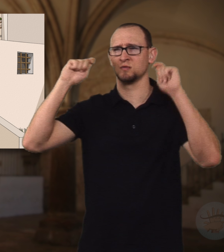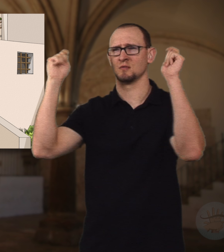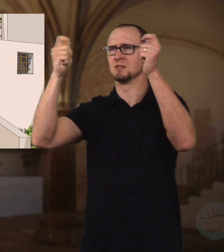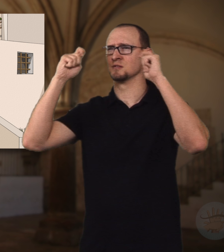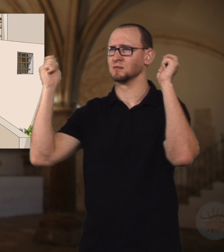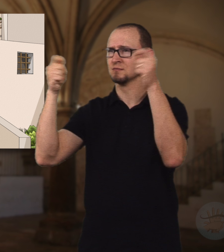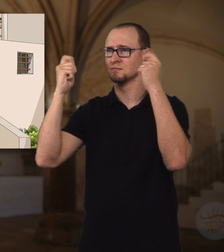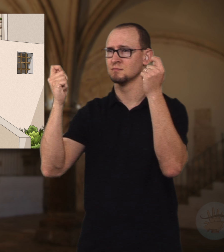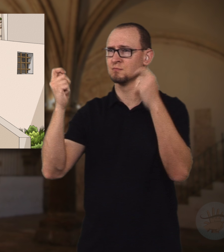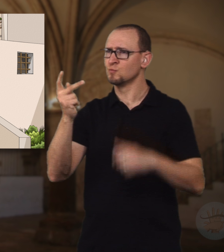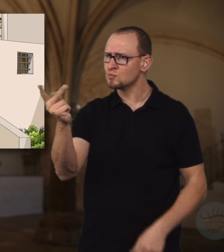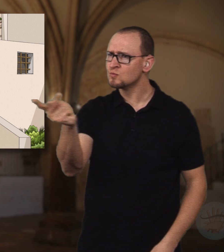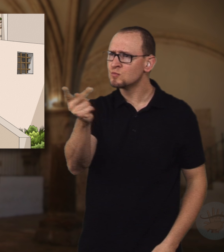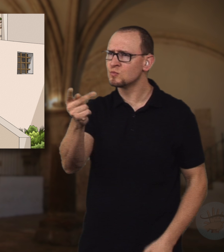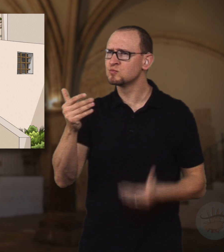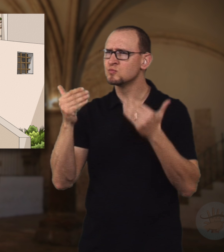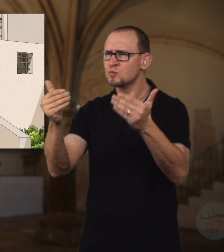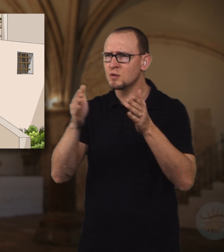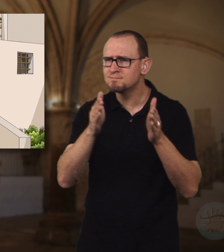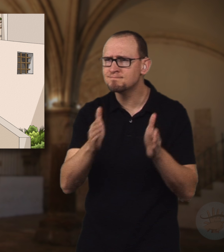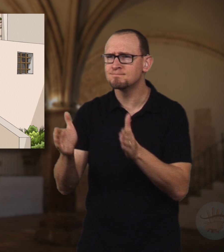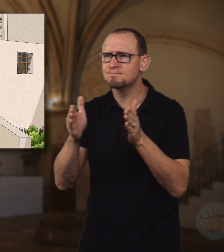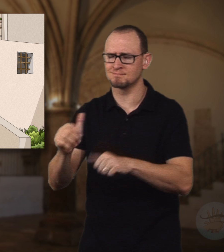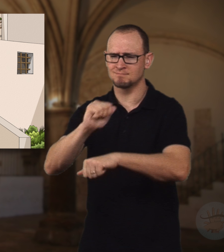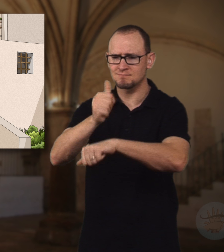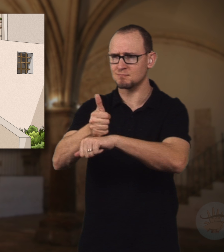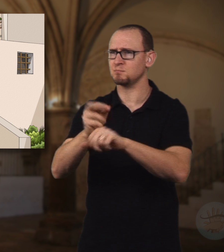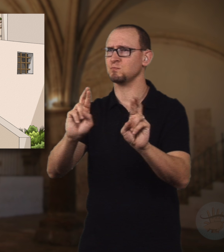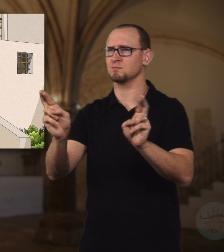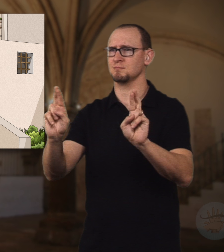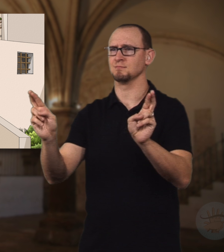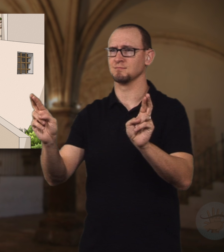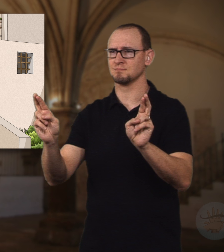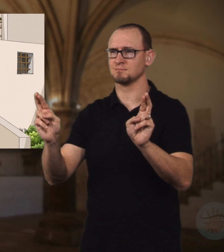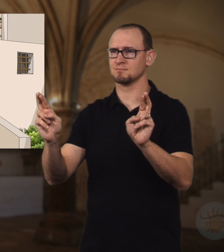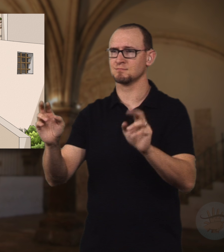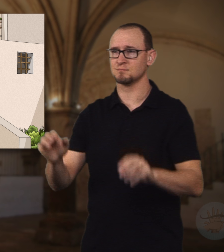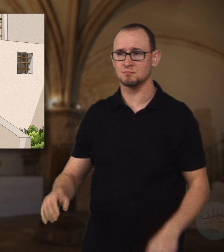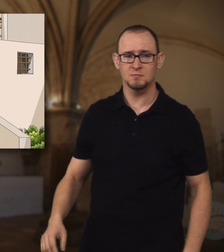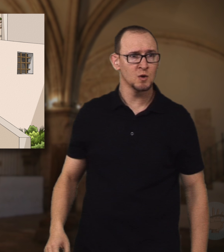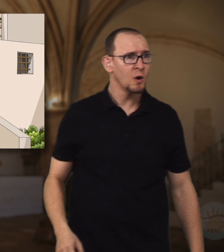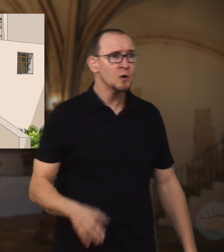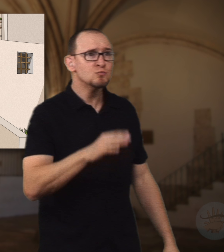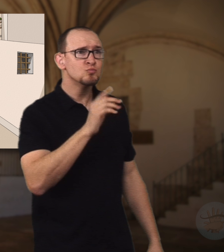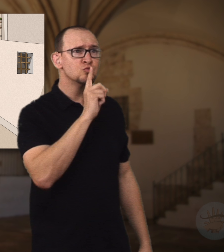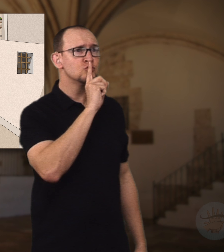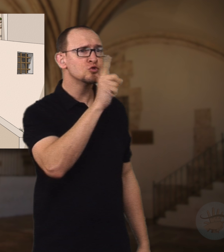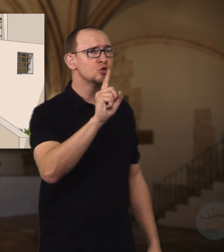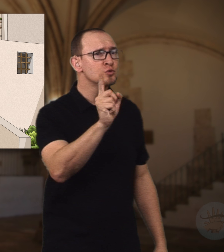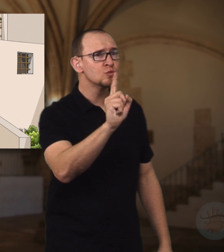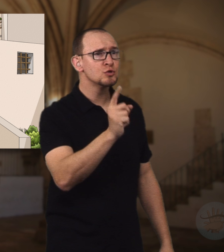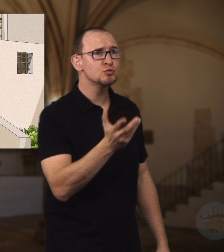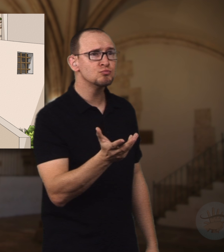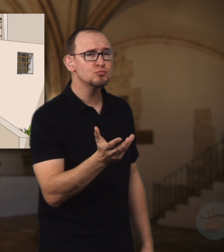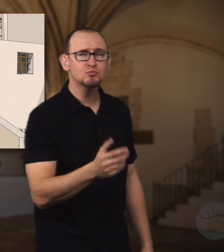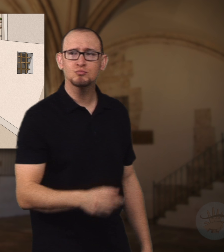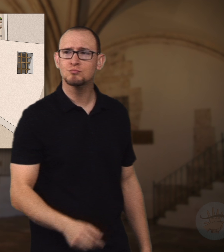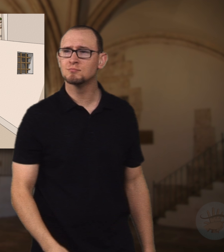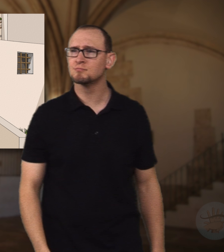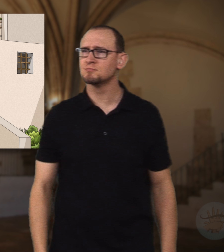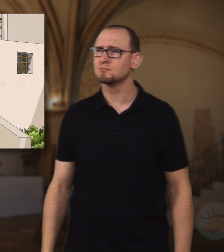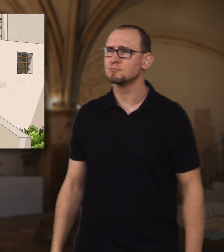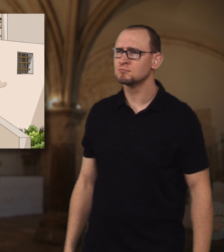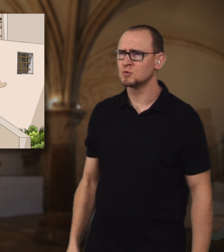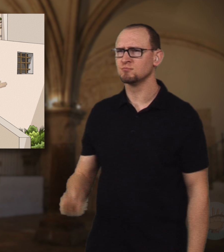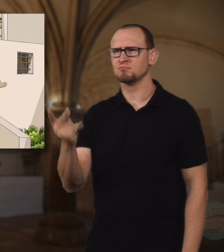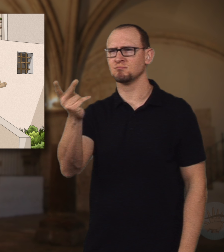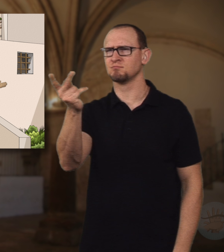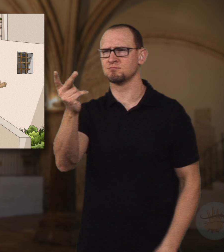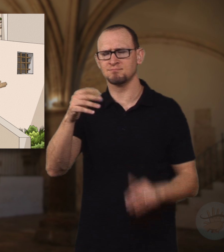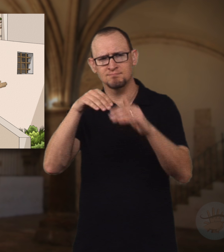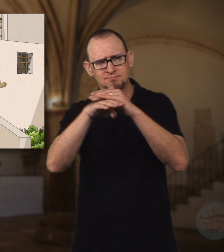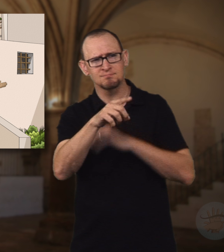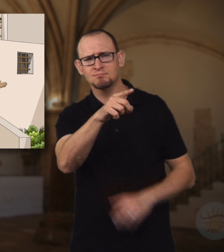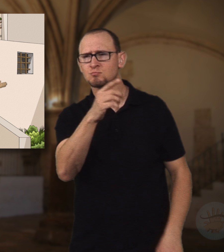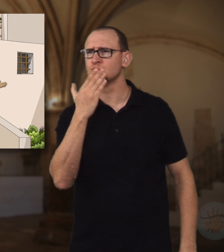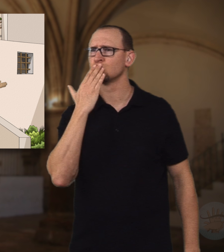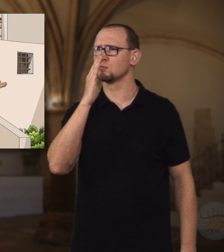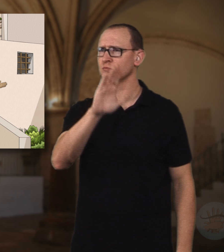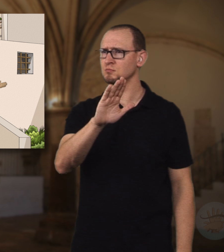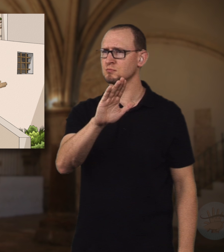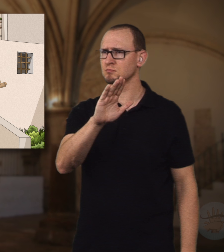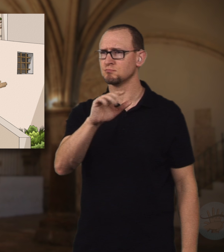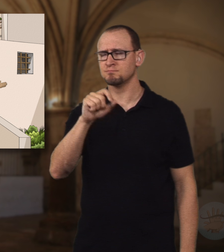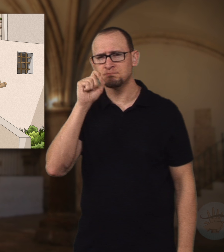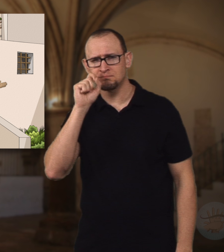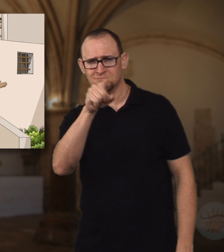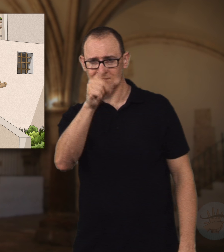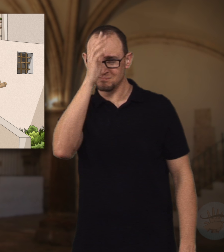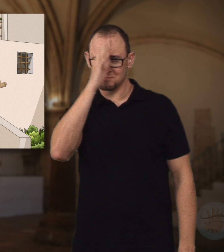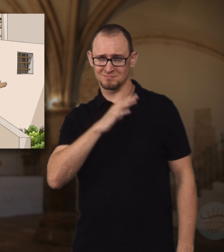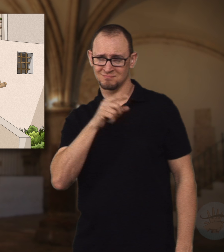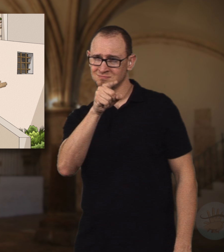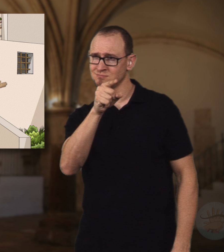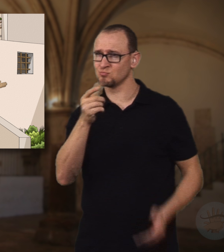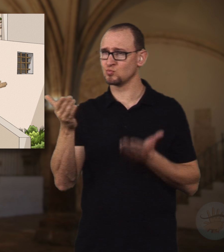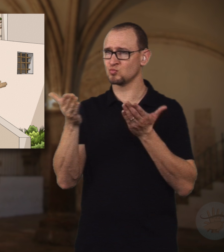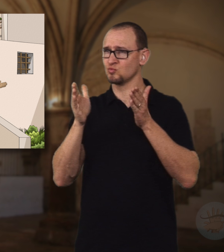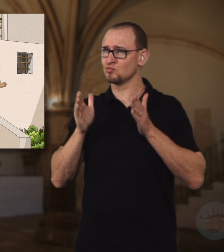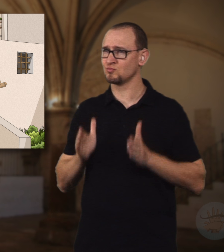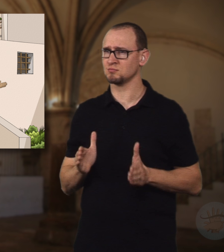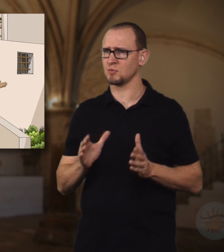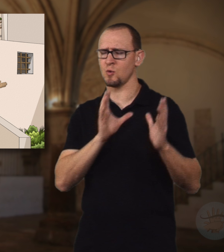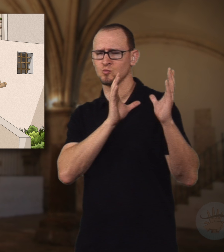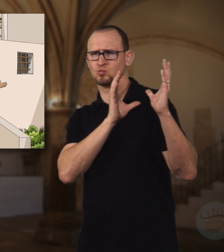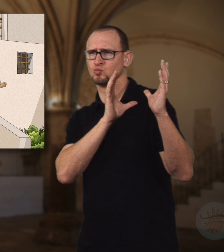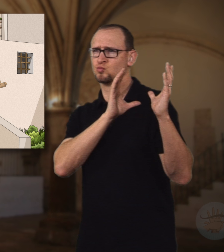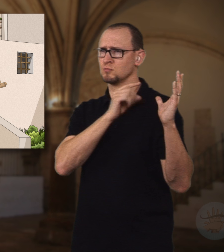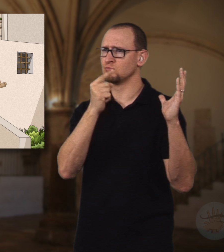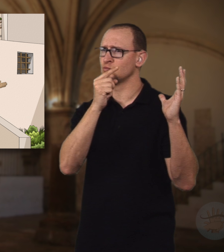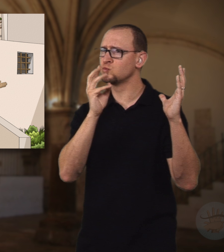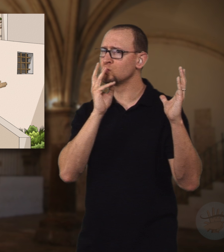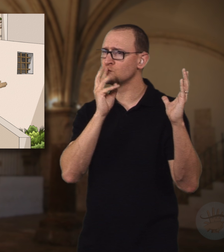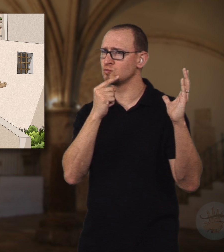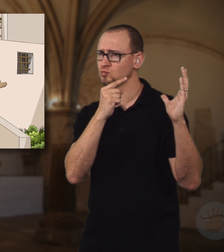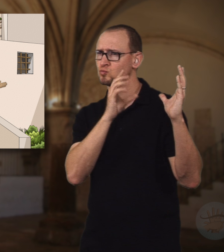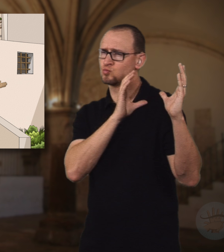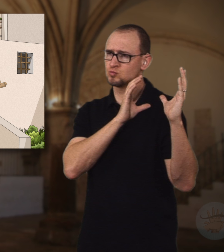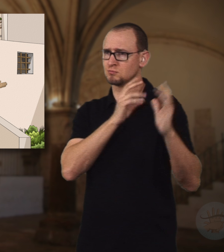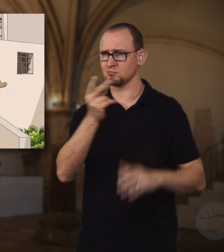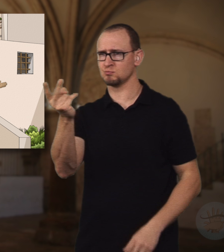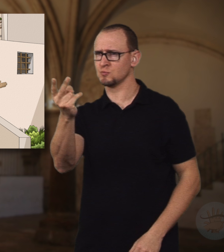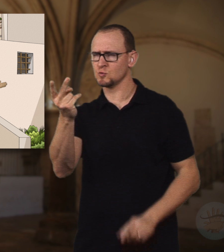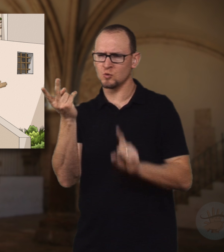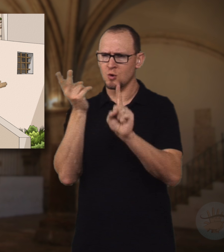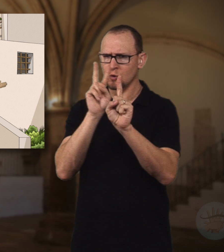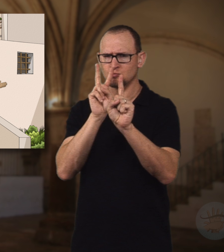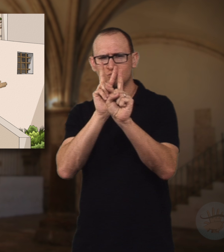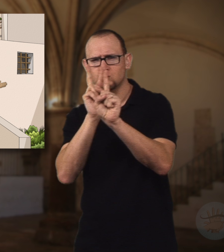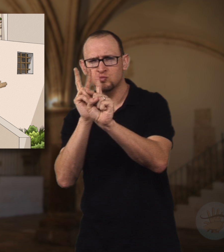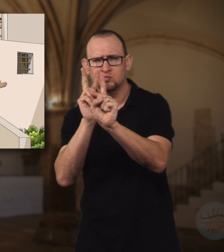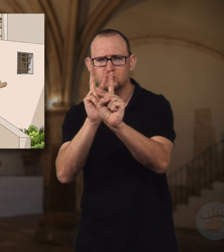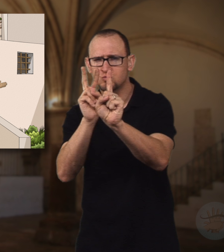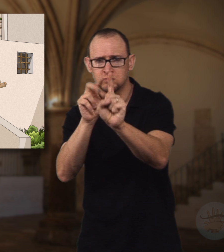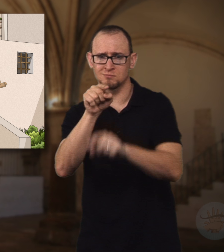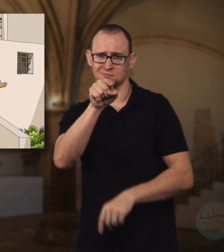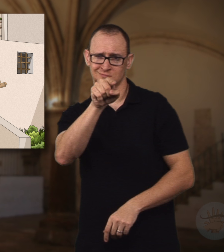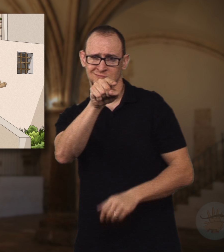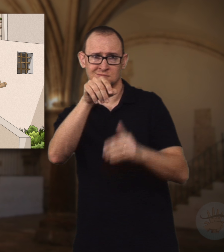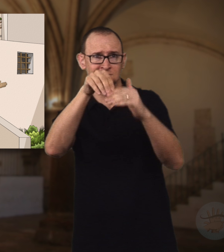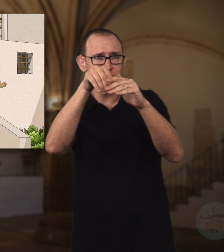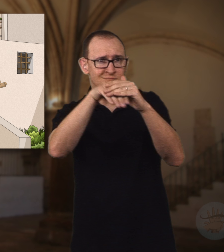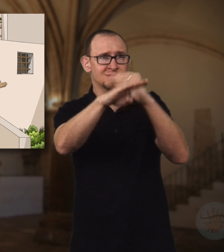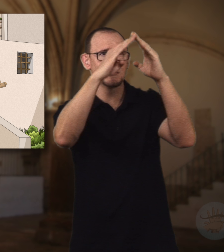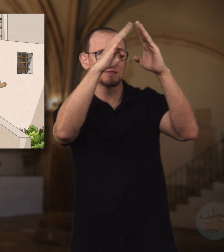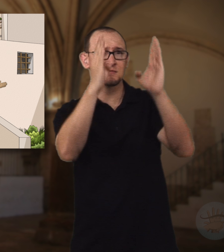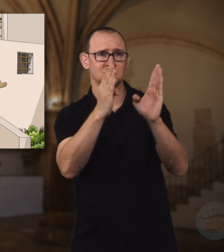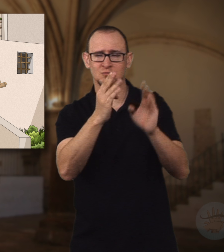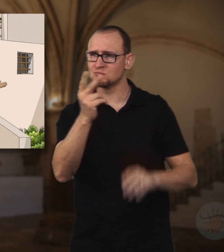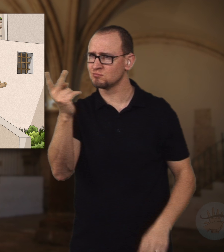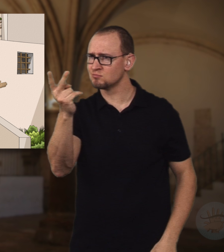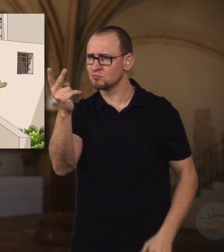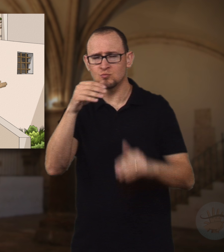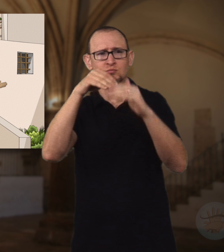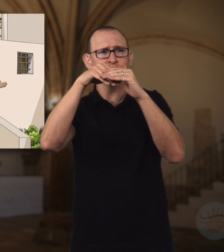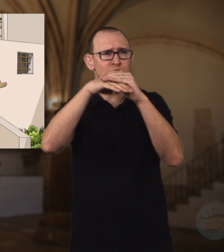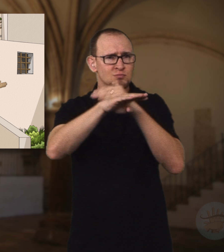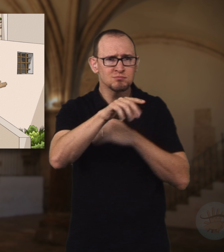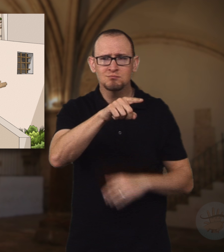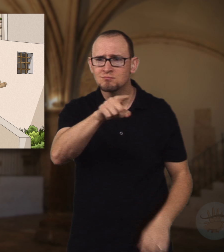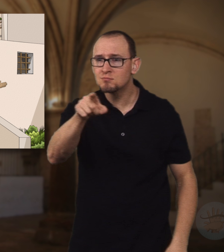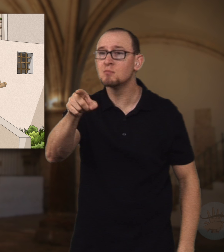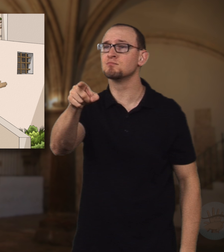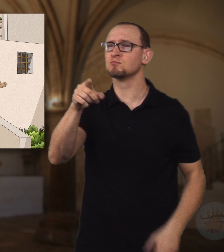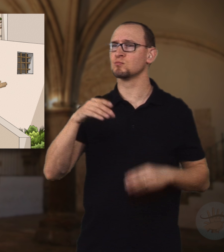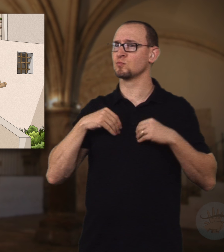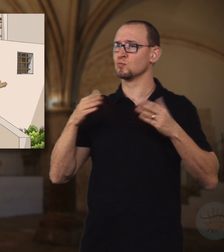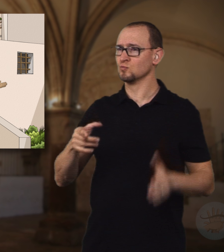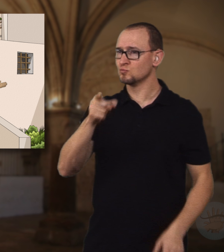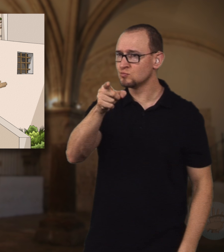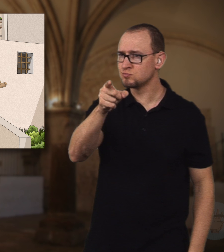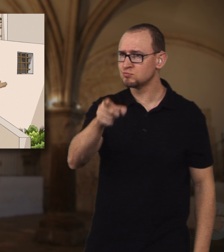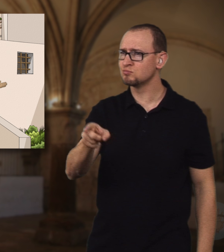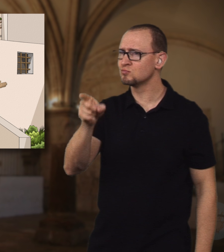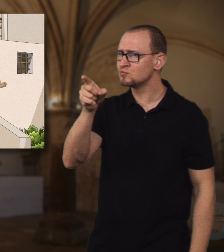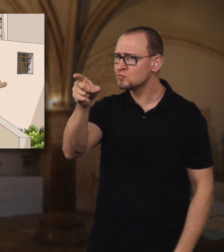they asked. He answered, “When you enter the city, a man carrying a jug of water will meet you.